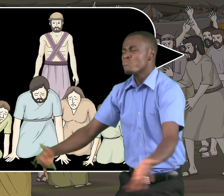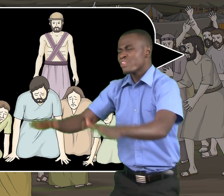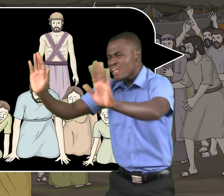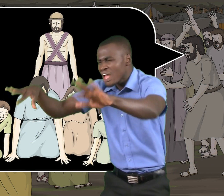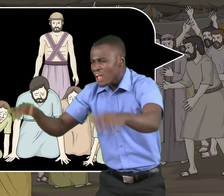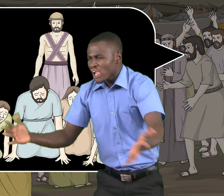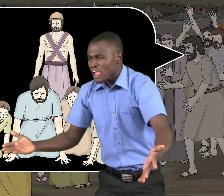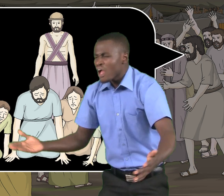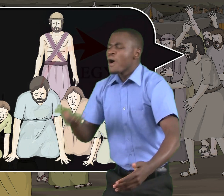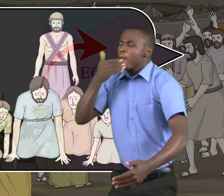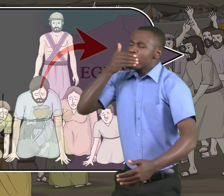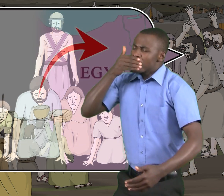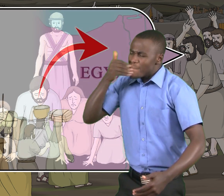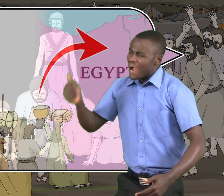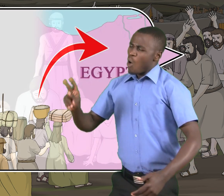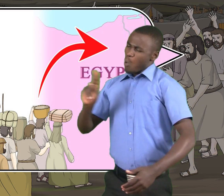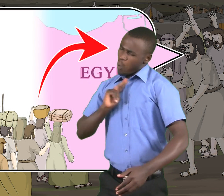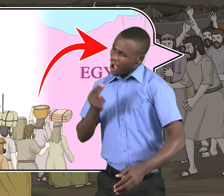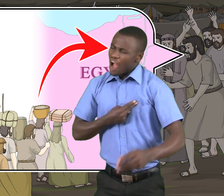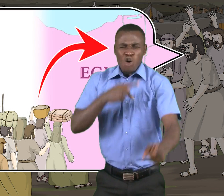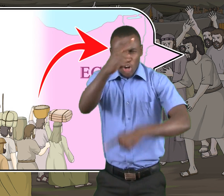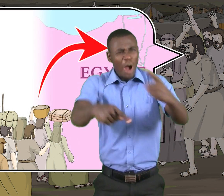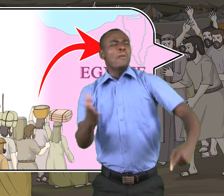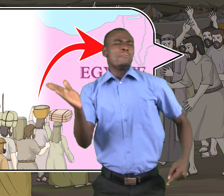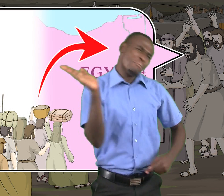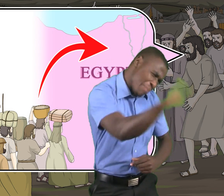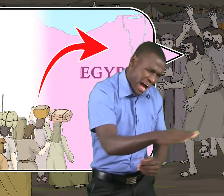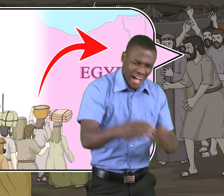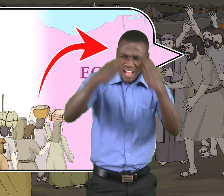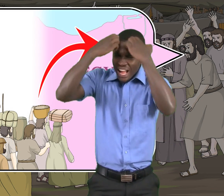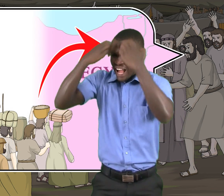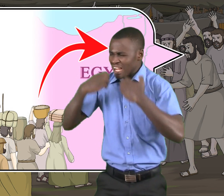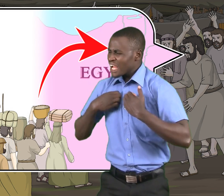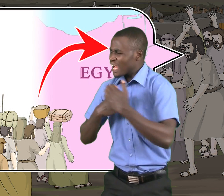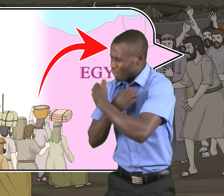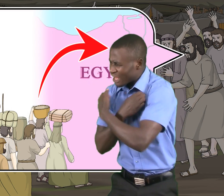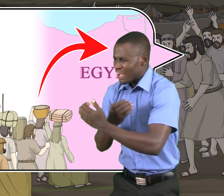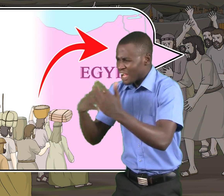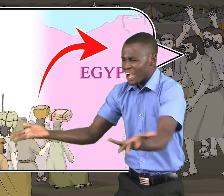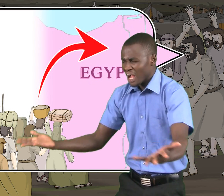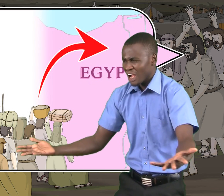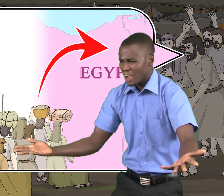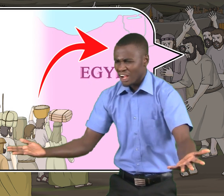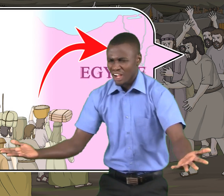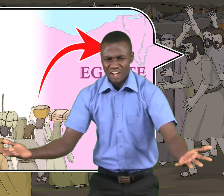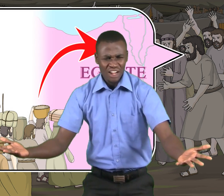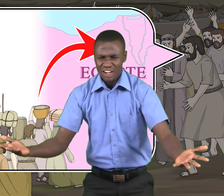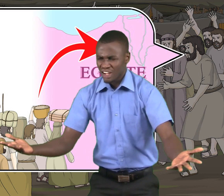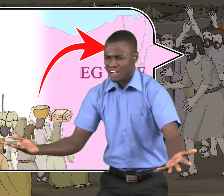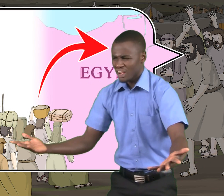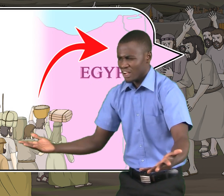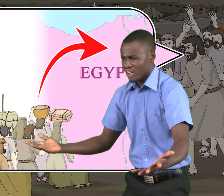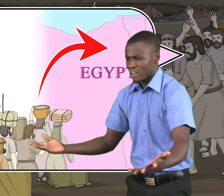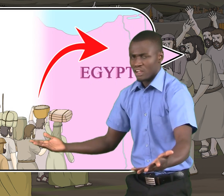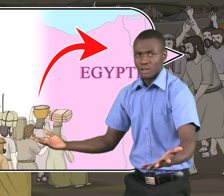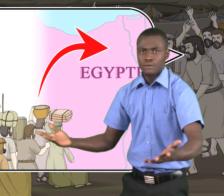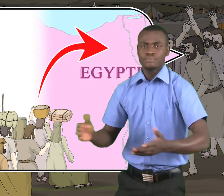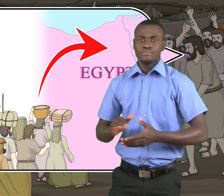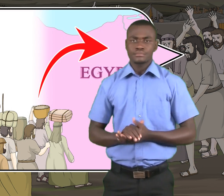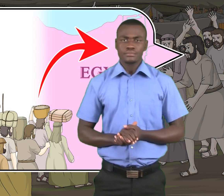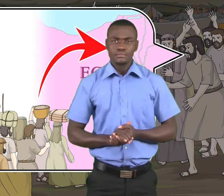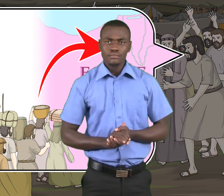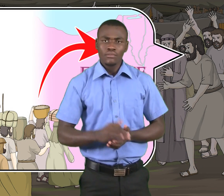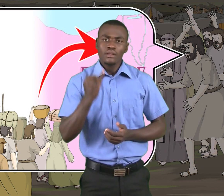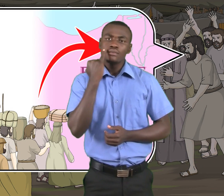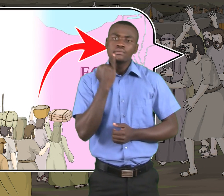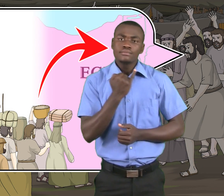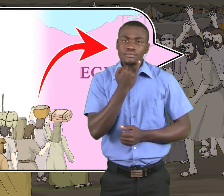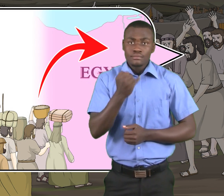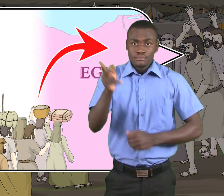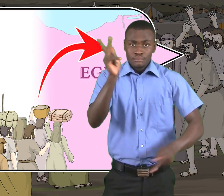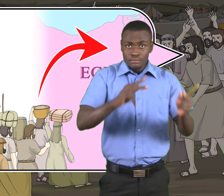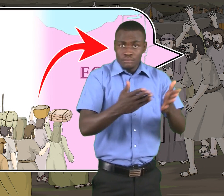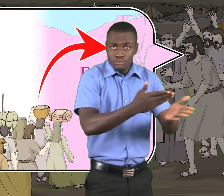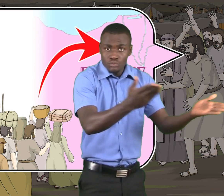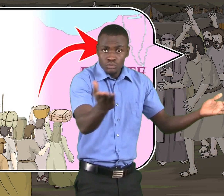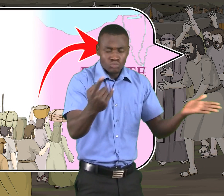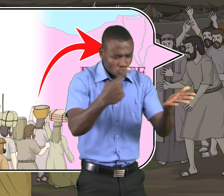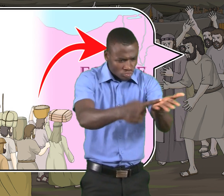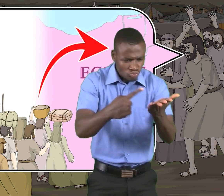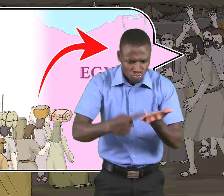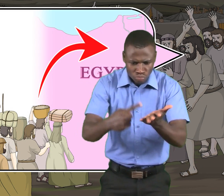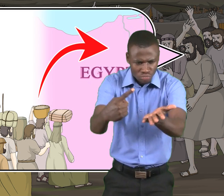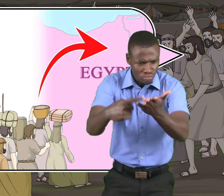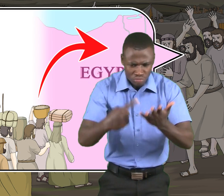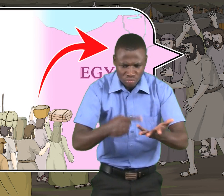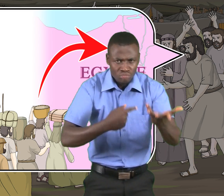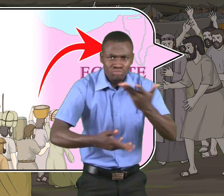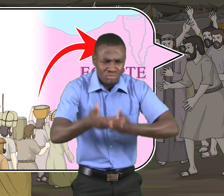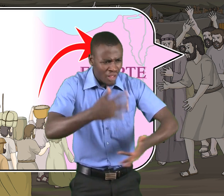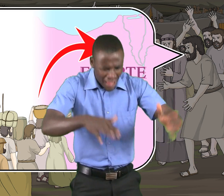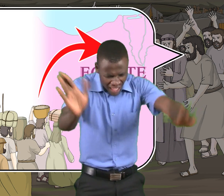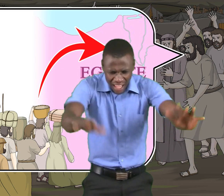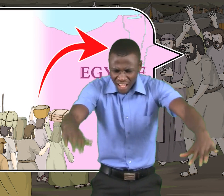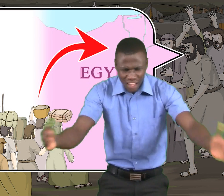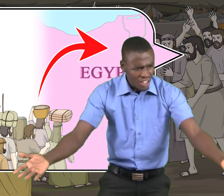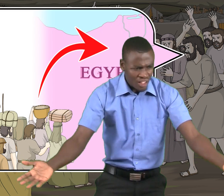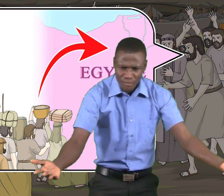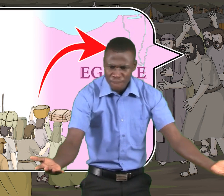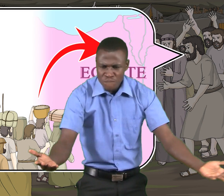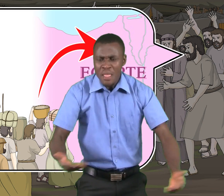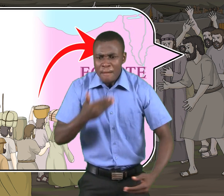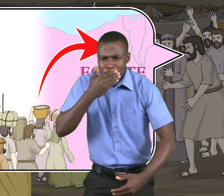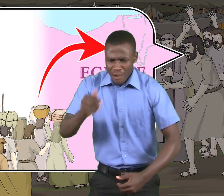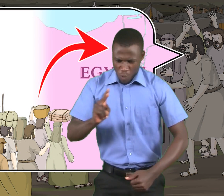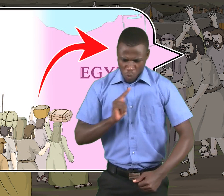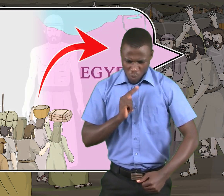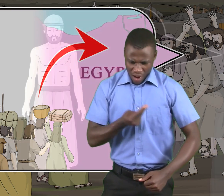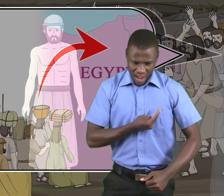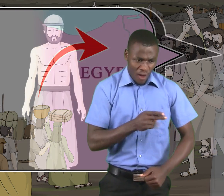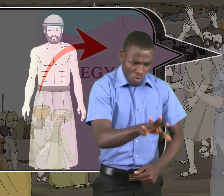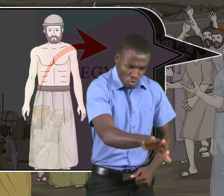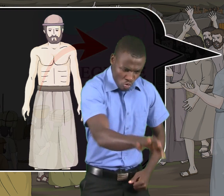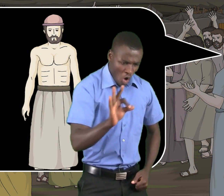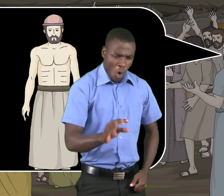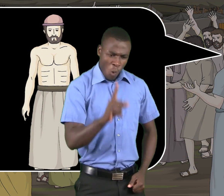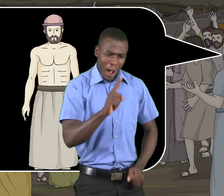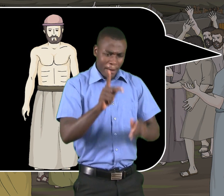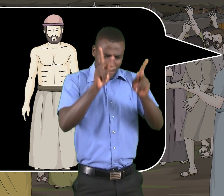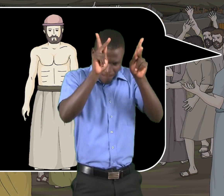Would it not be better for us to go back to Egypt?”